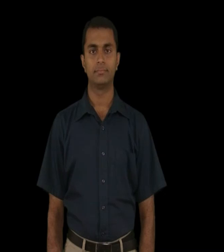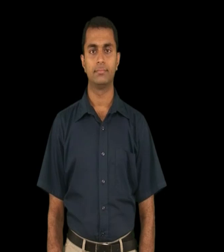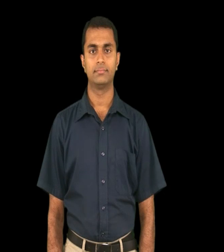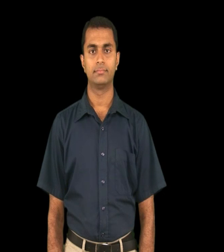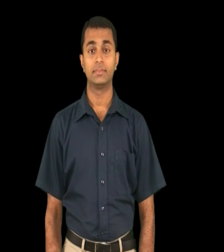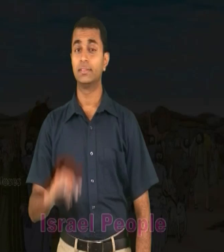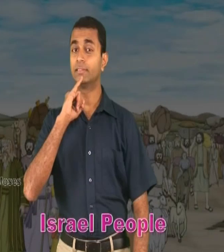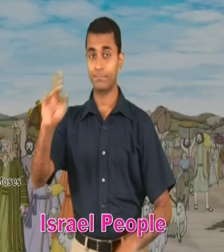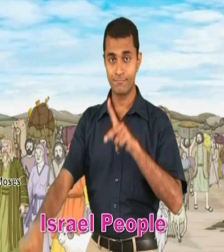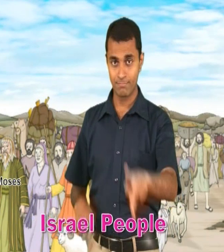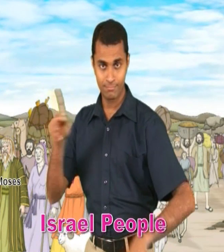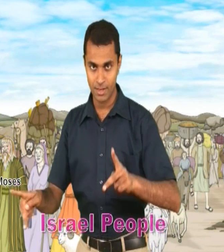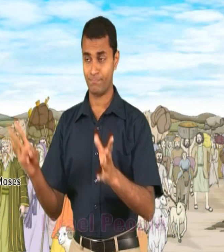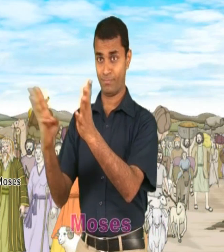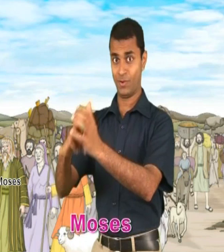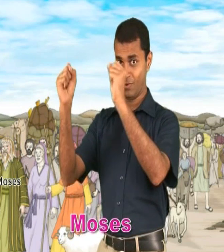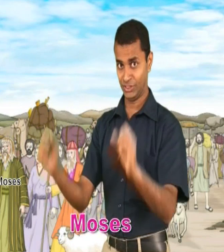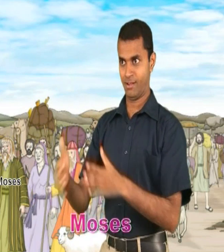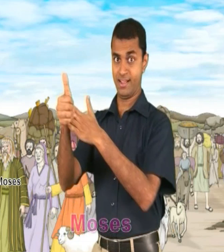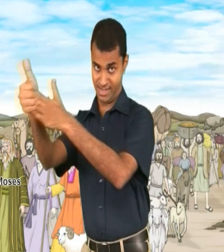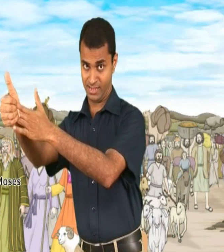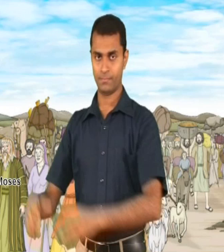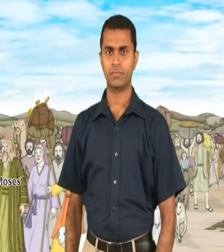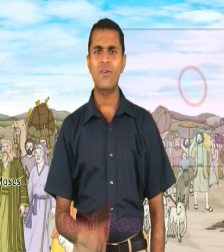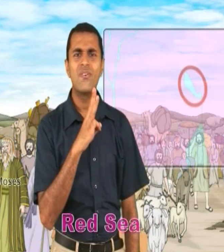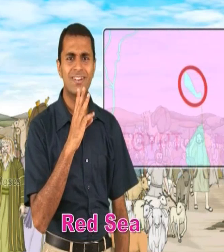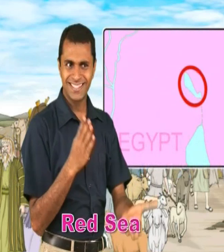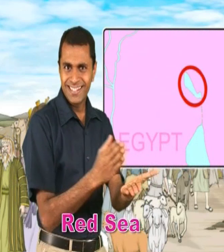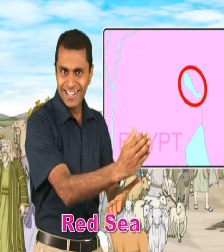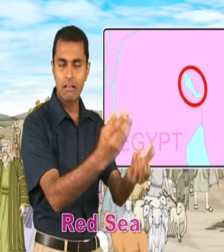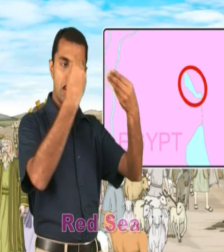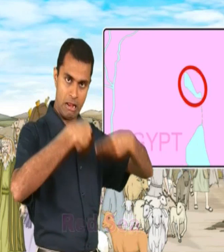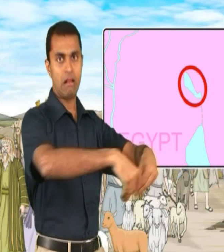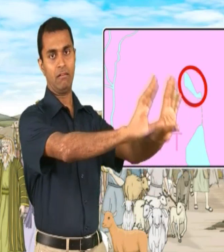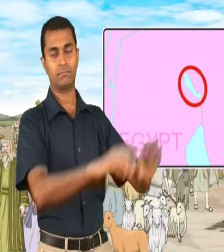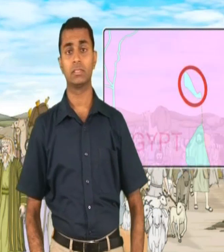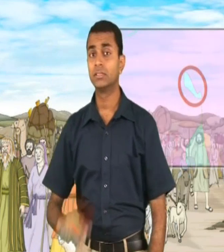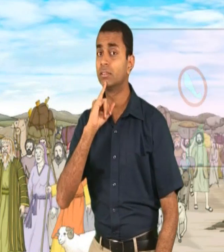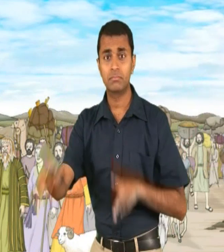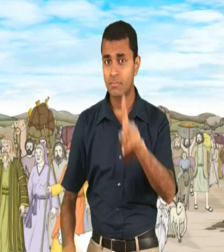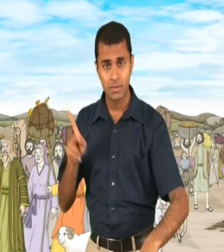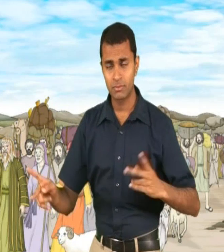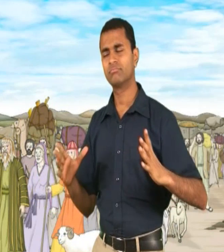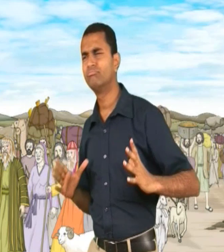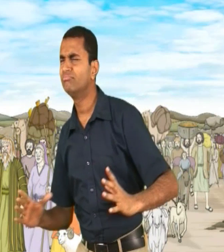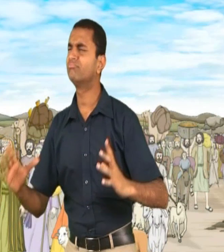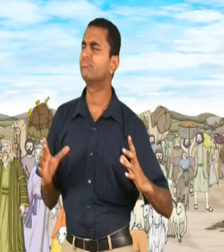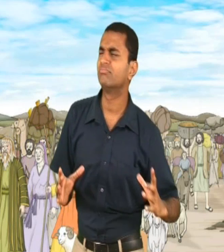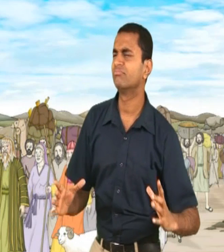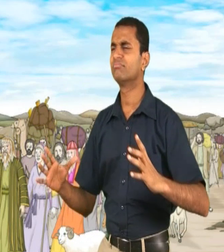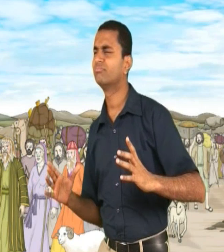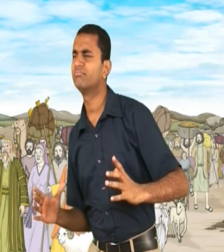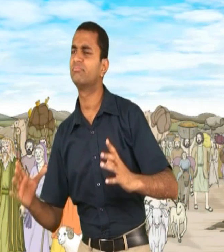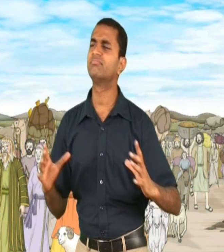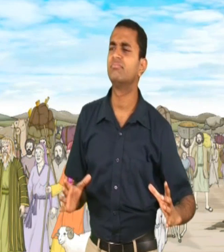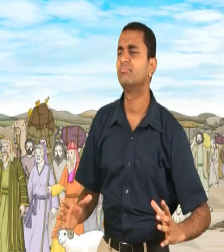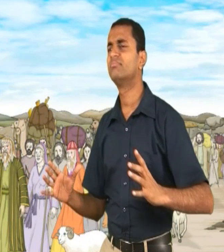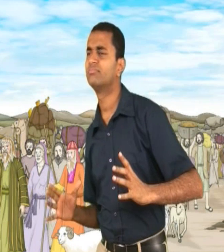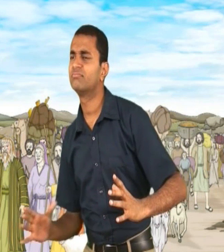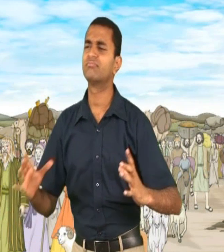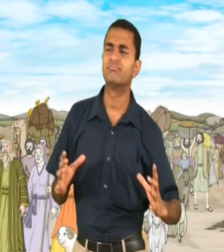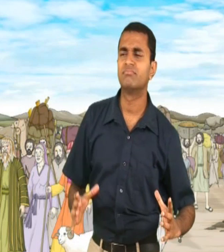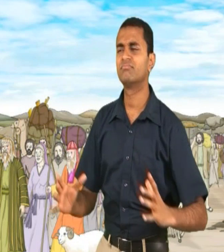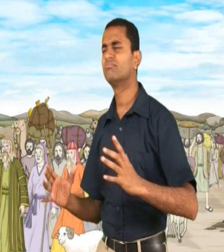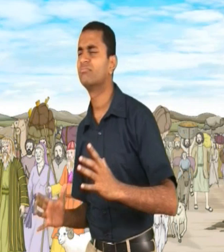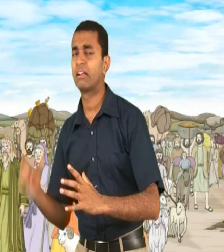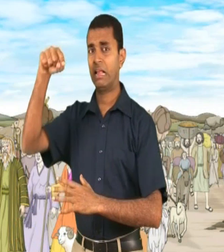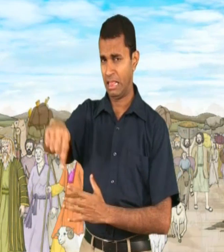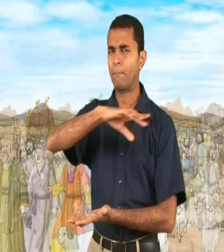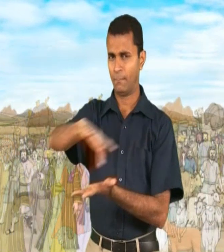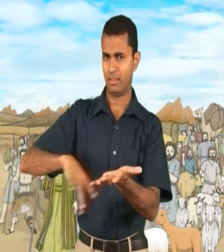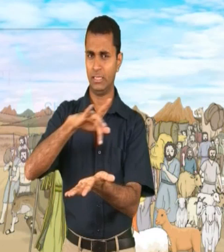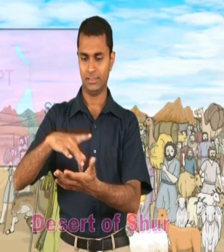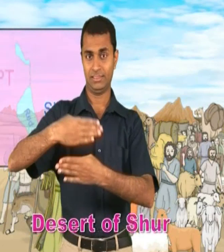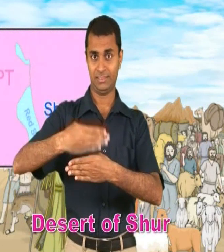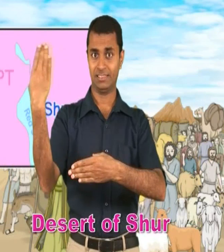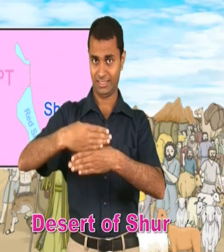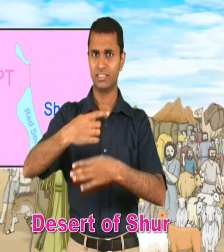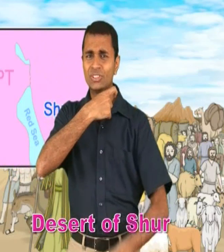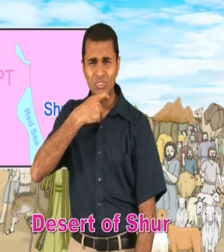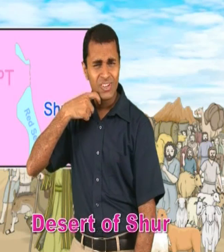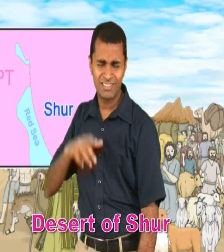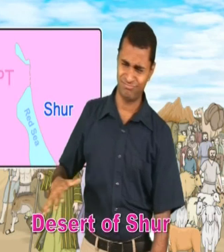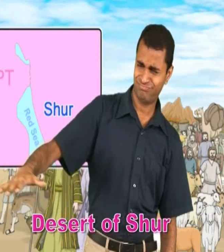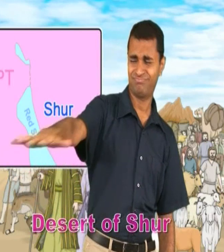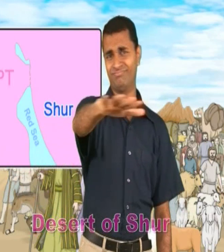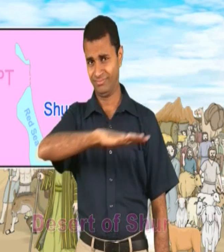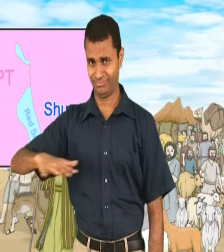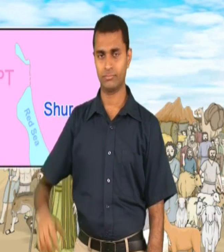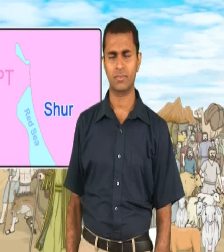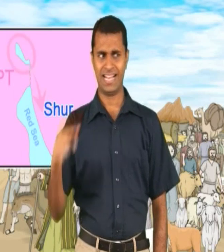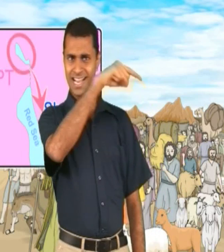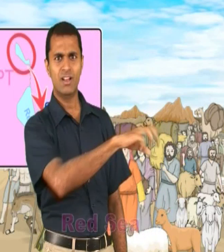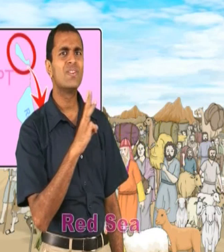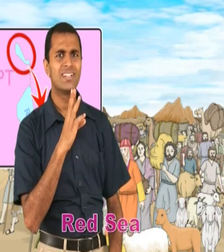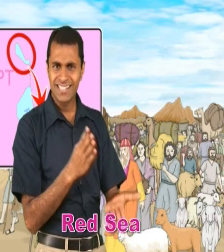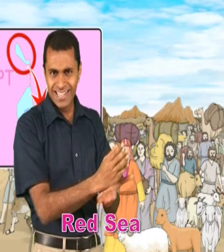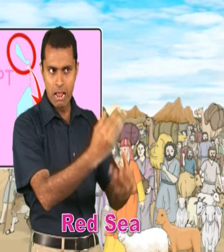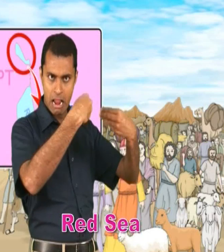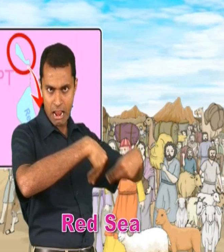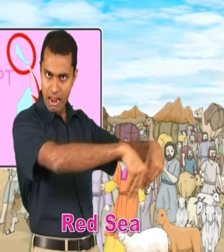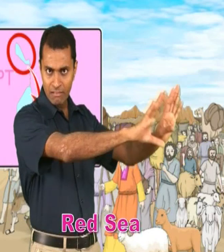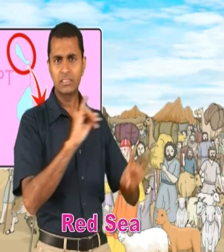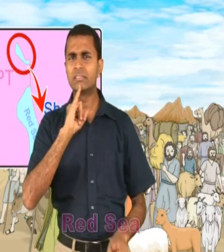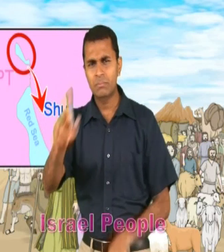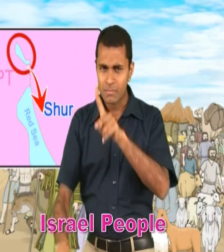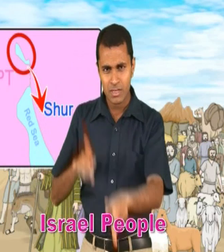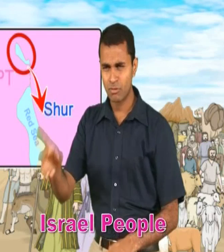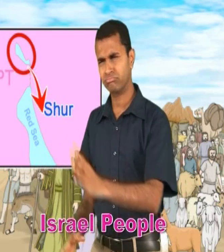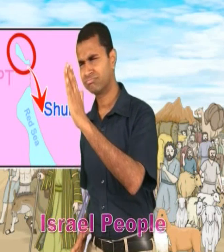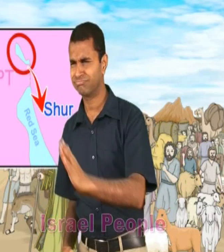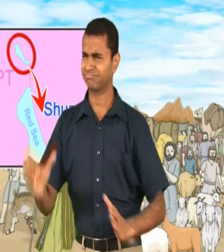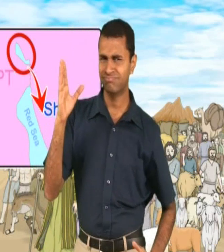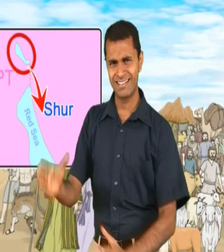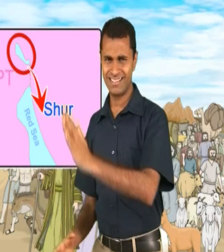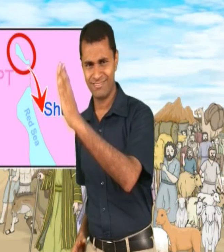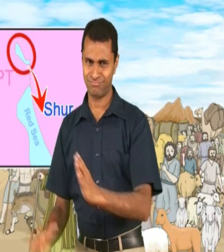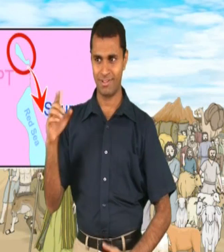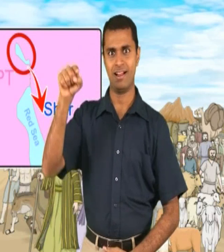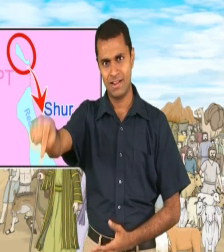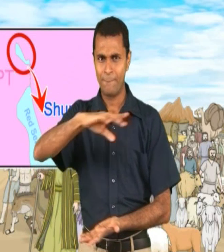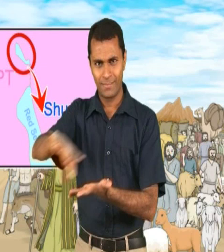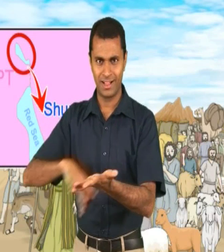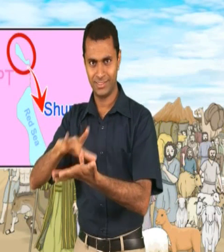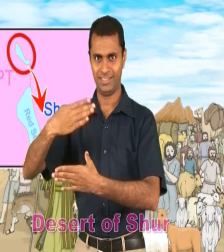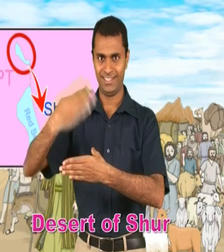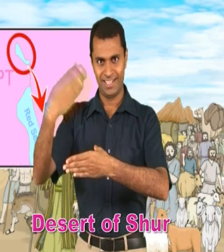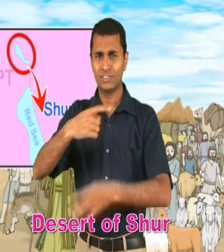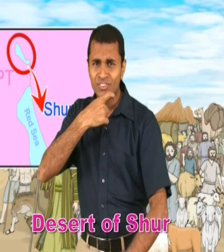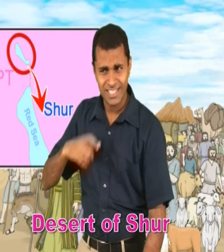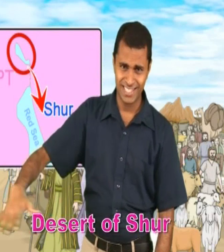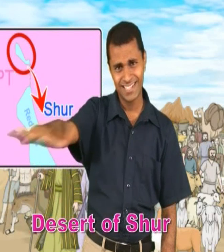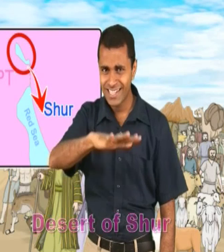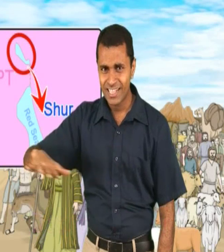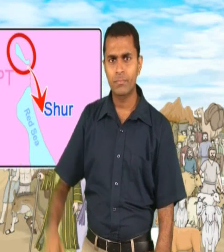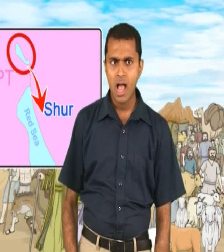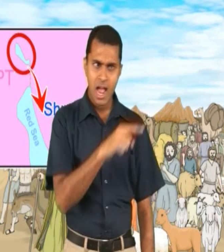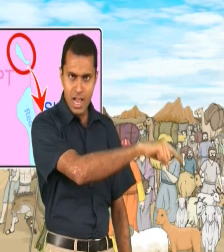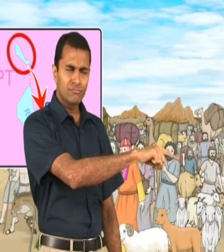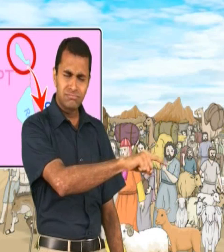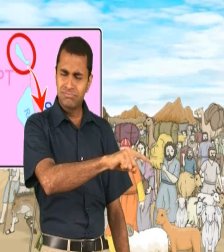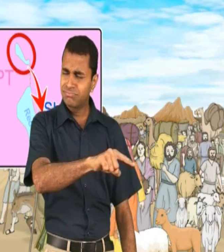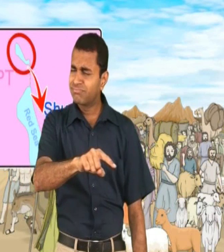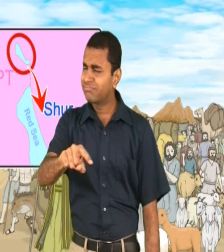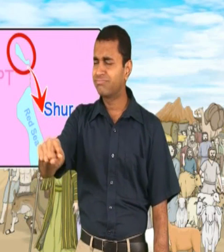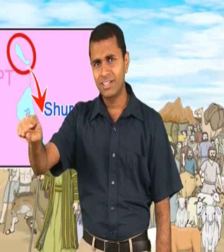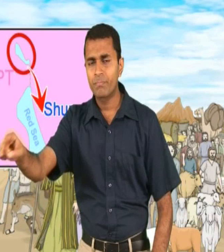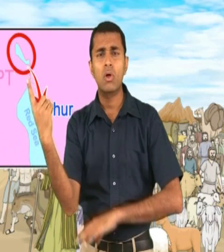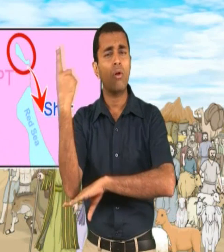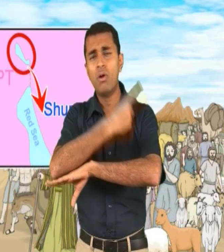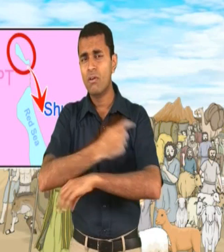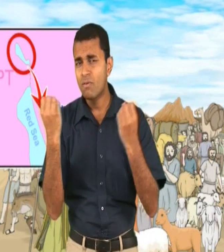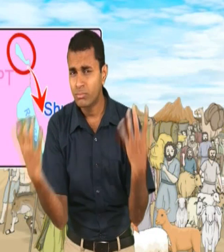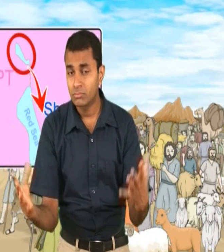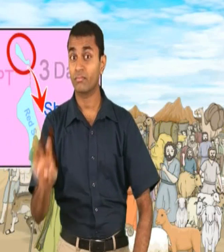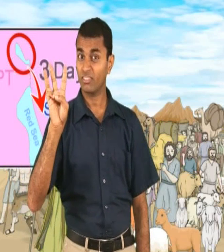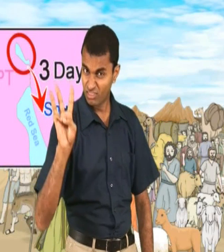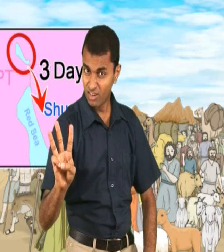Then Moses led Israel from the Red Sea, and they went out into the Desert of Shur.